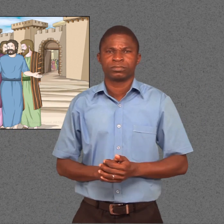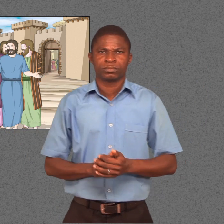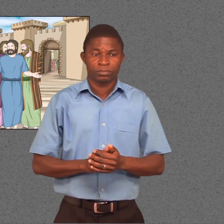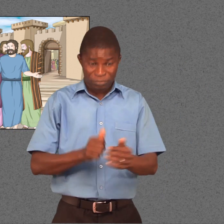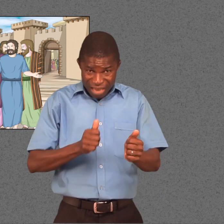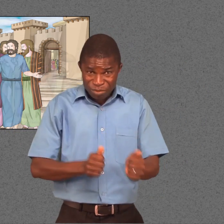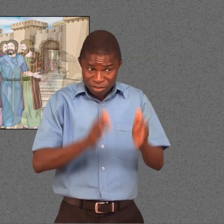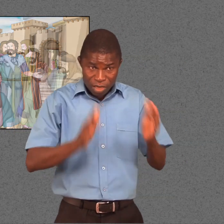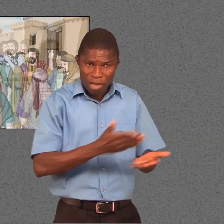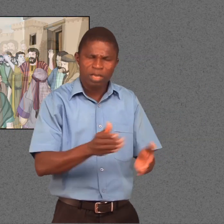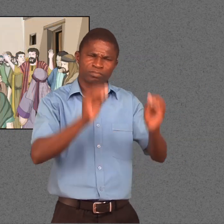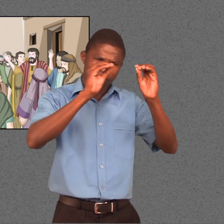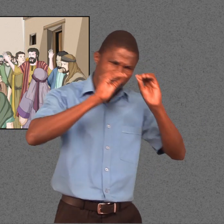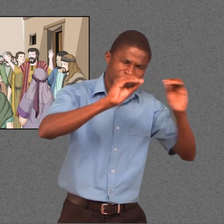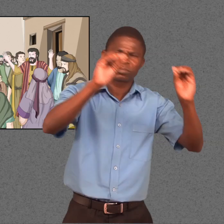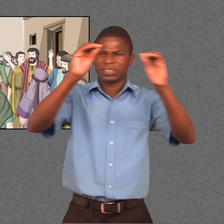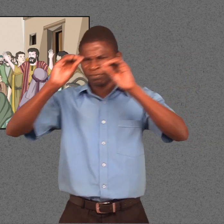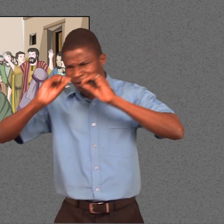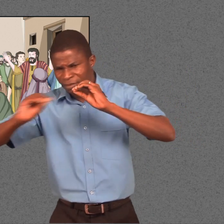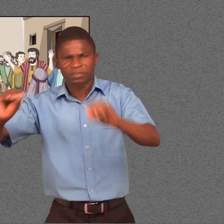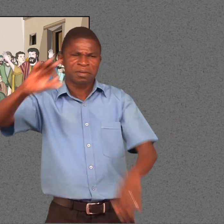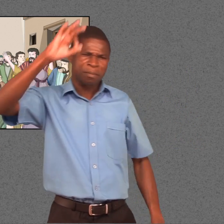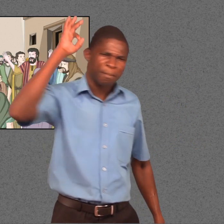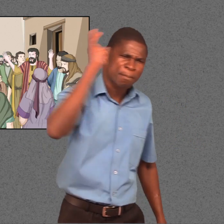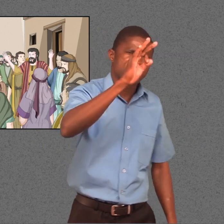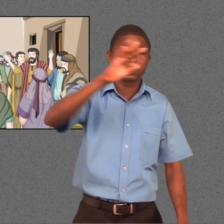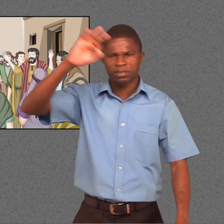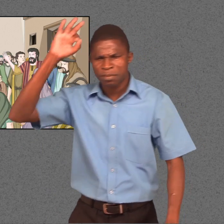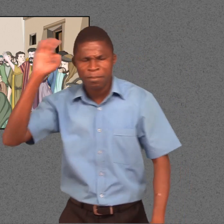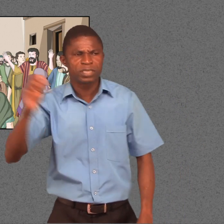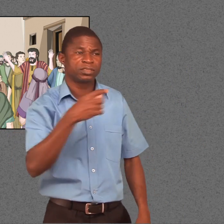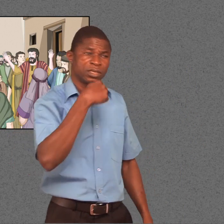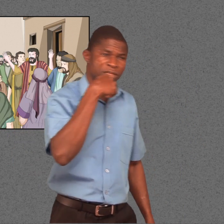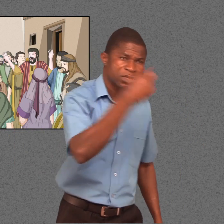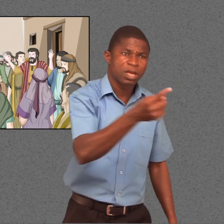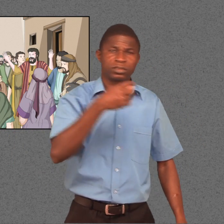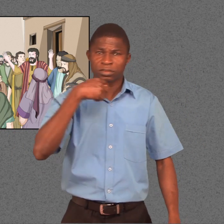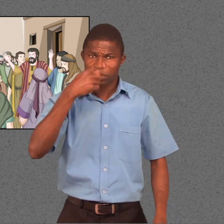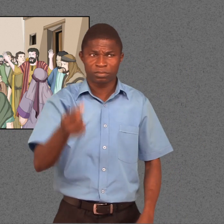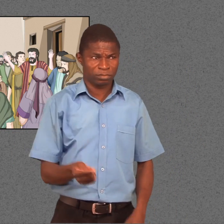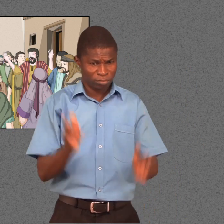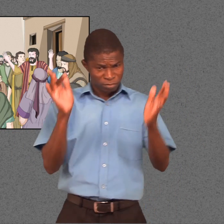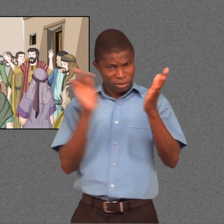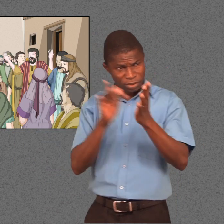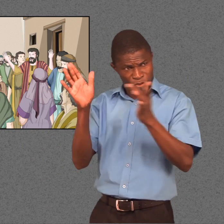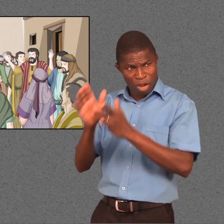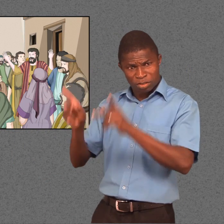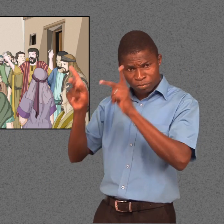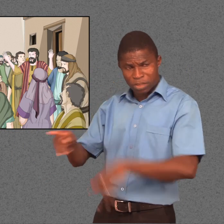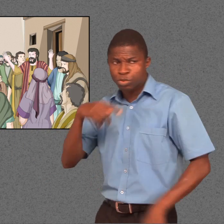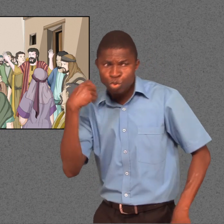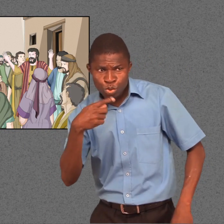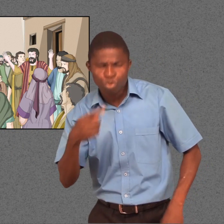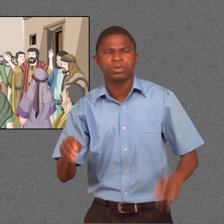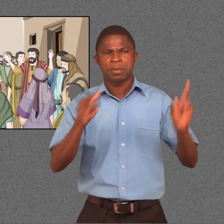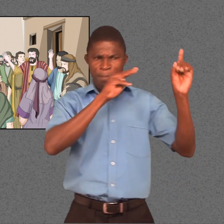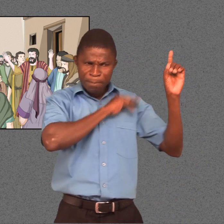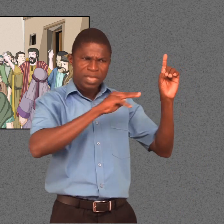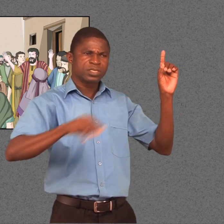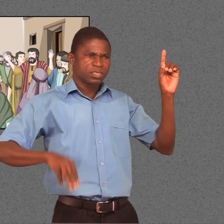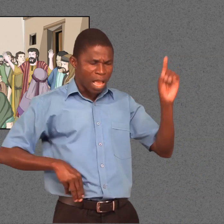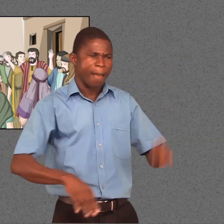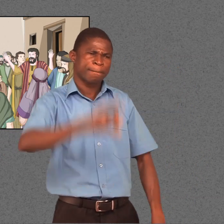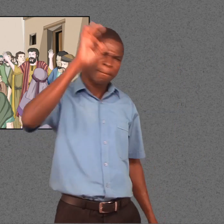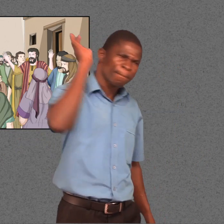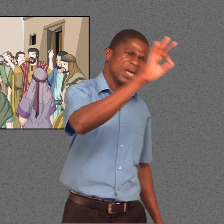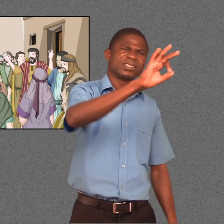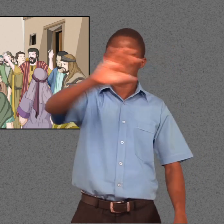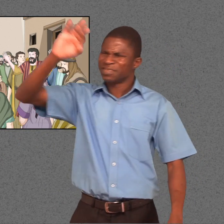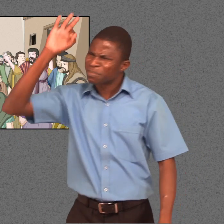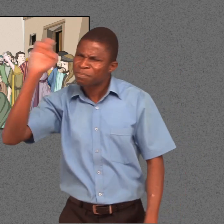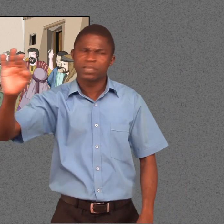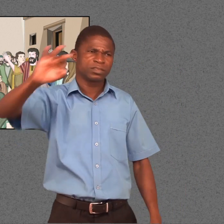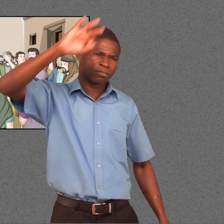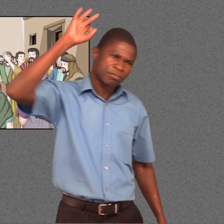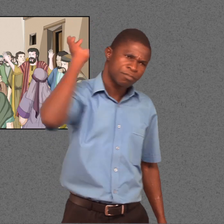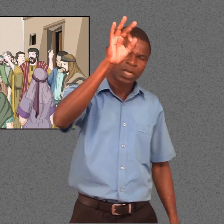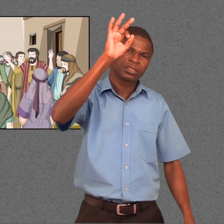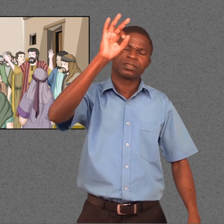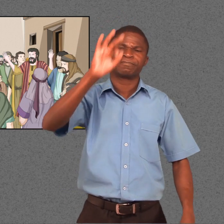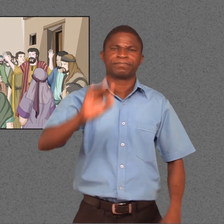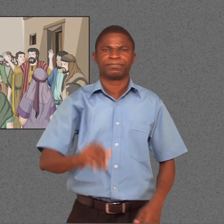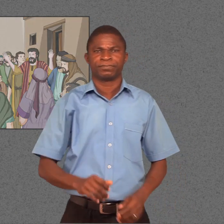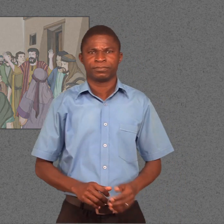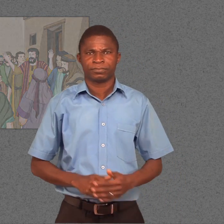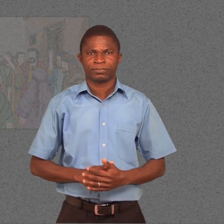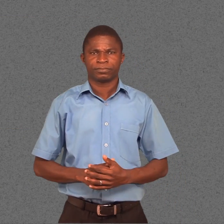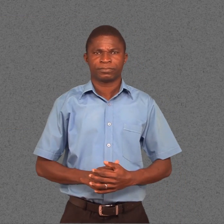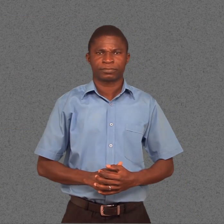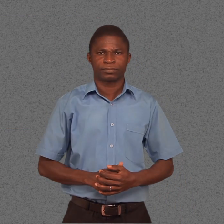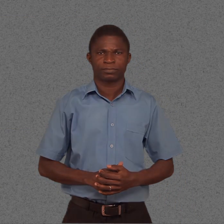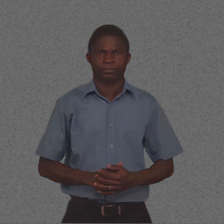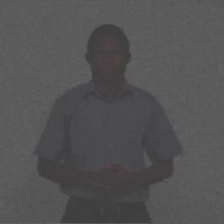Every day, in the temple courts and from house to house, they did not stop teaching and proclaiming the good news that Jesus is the Christ.